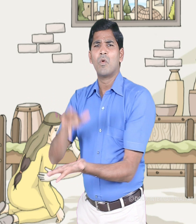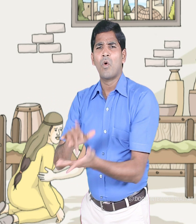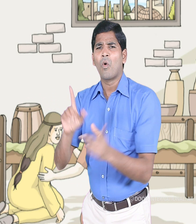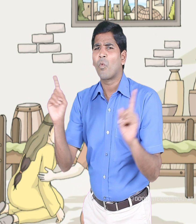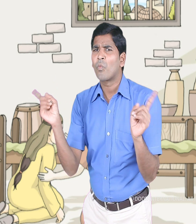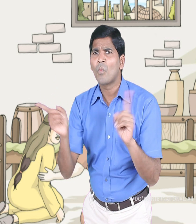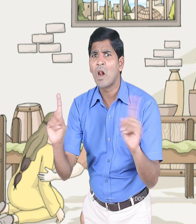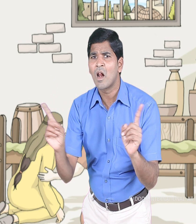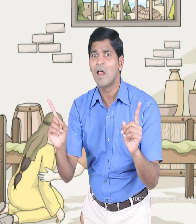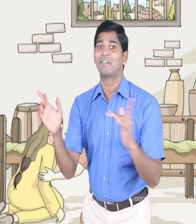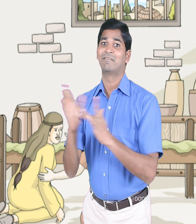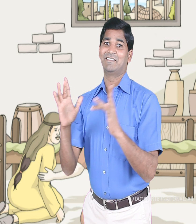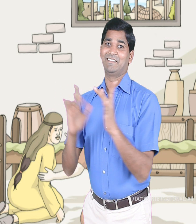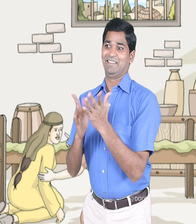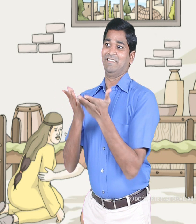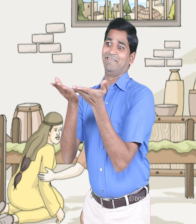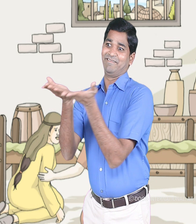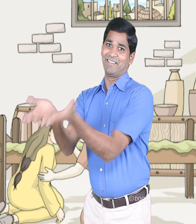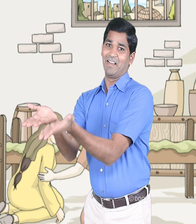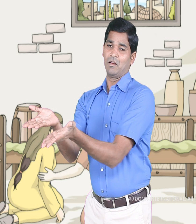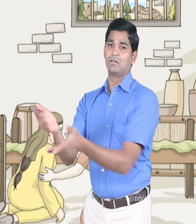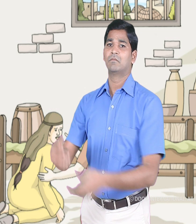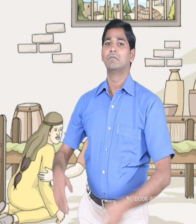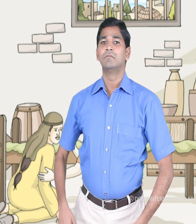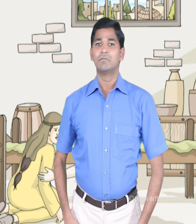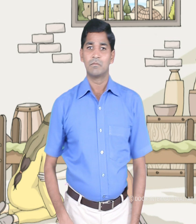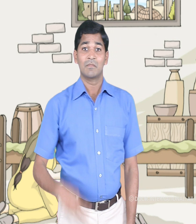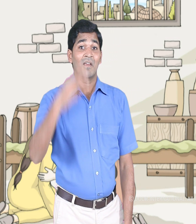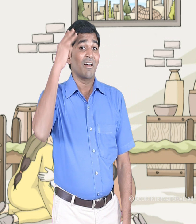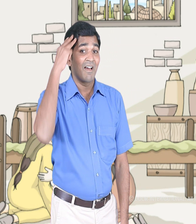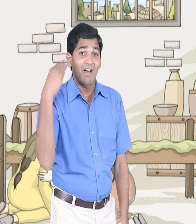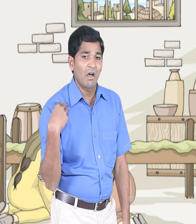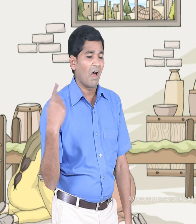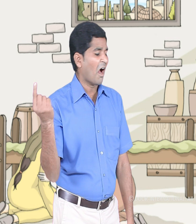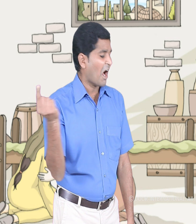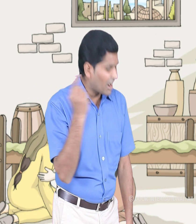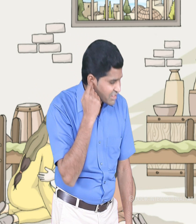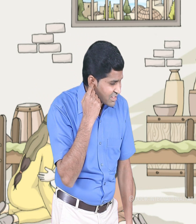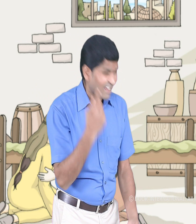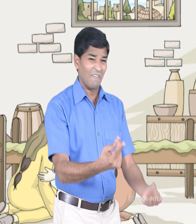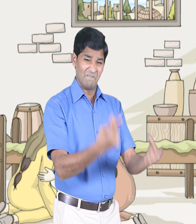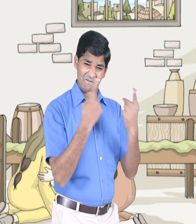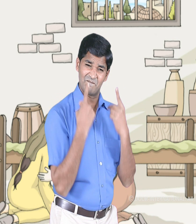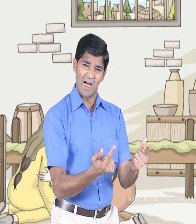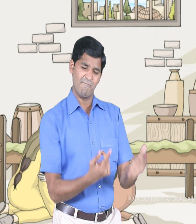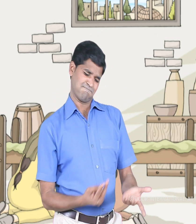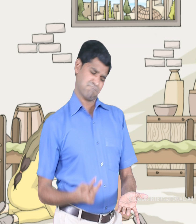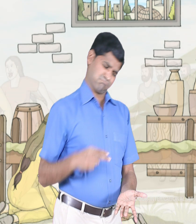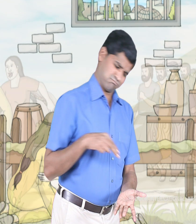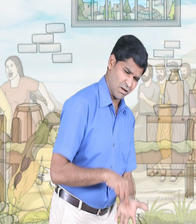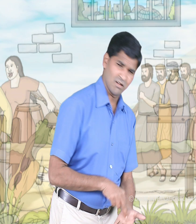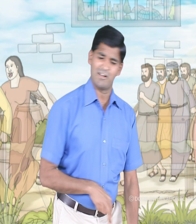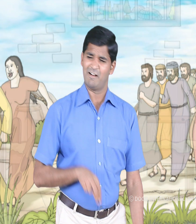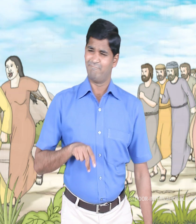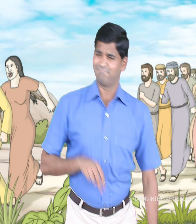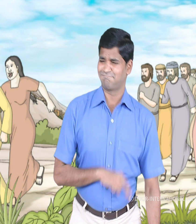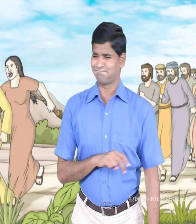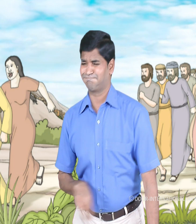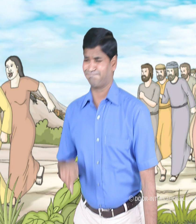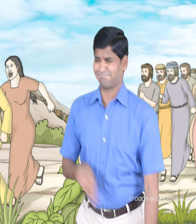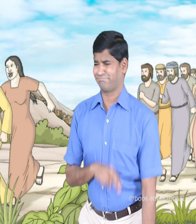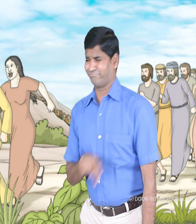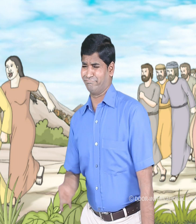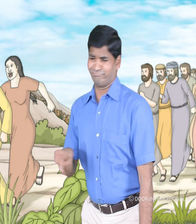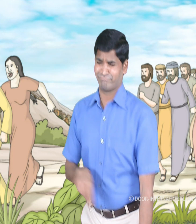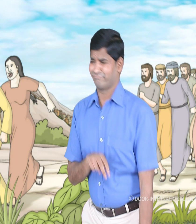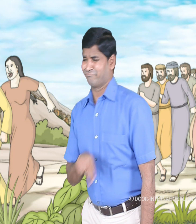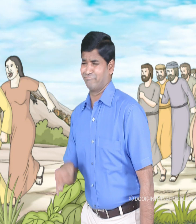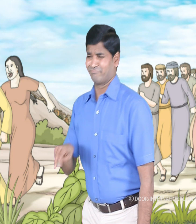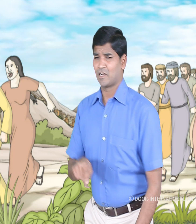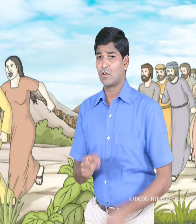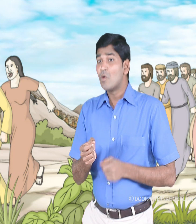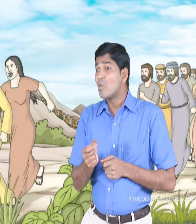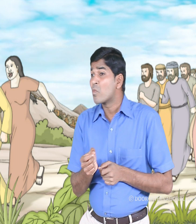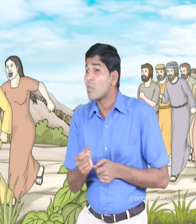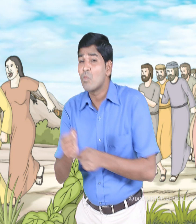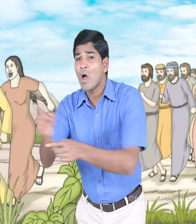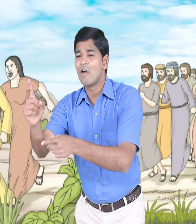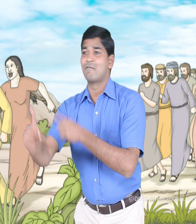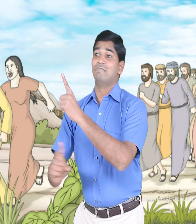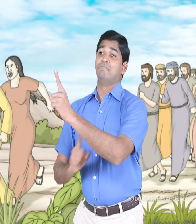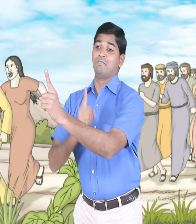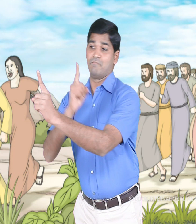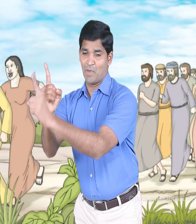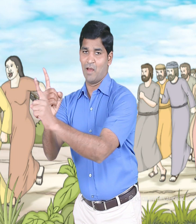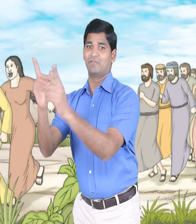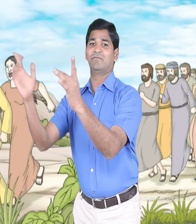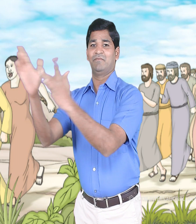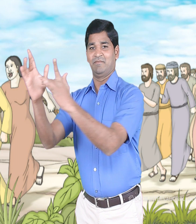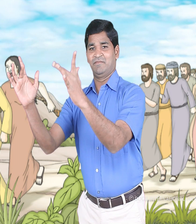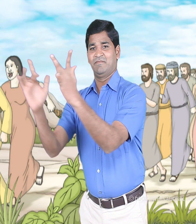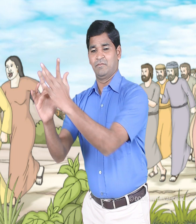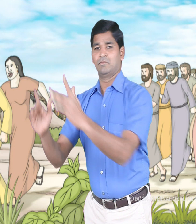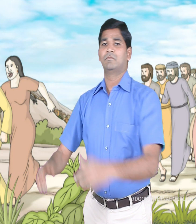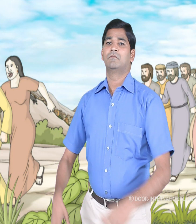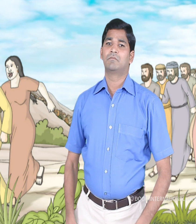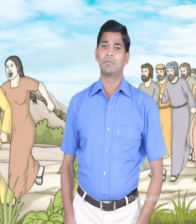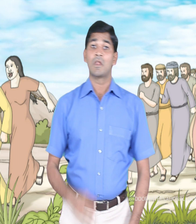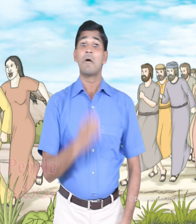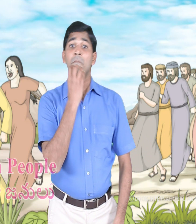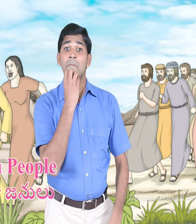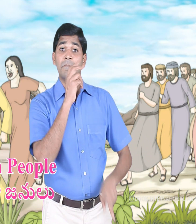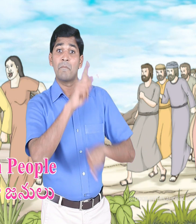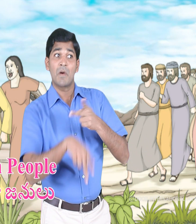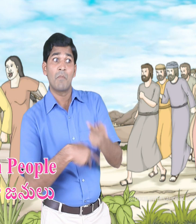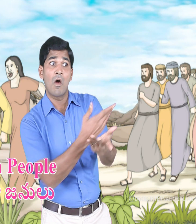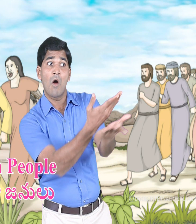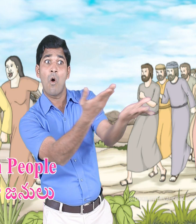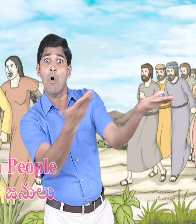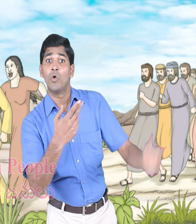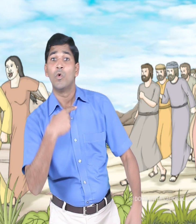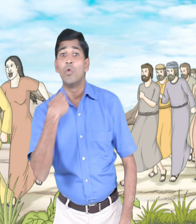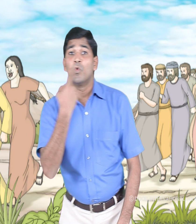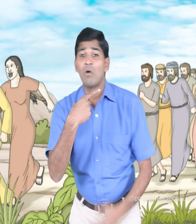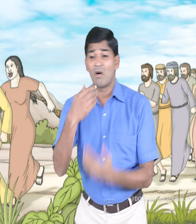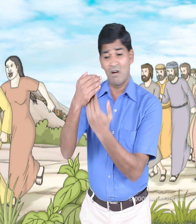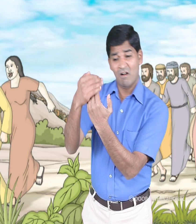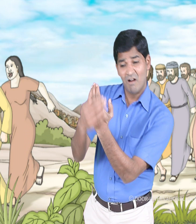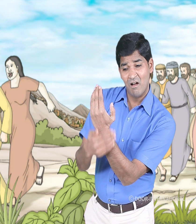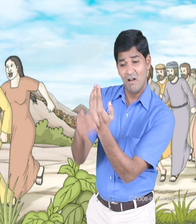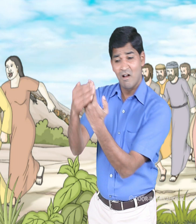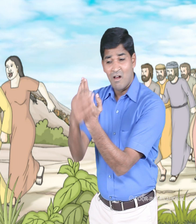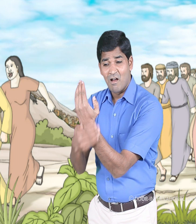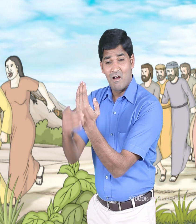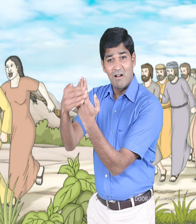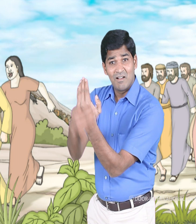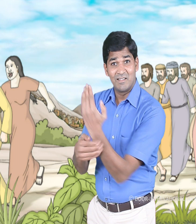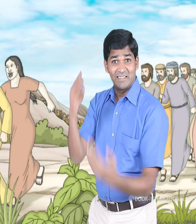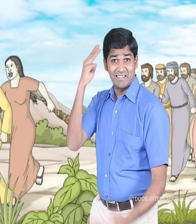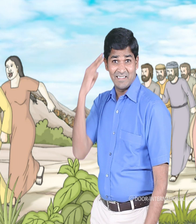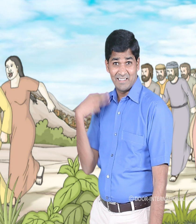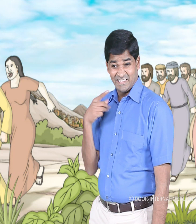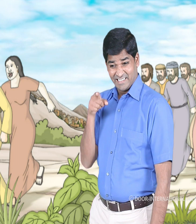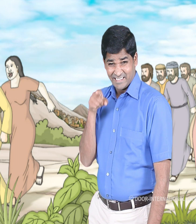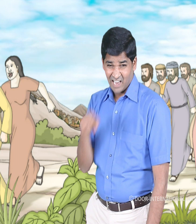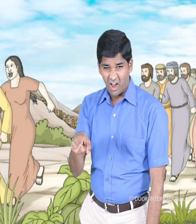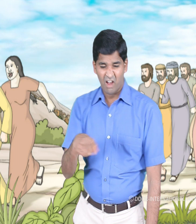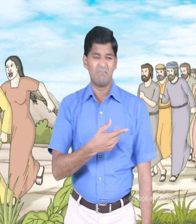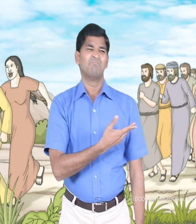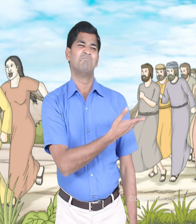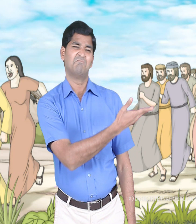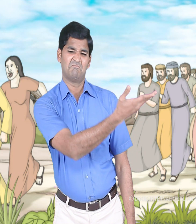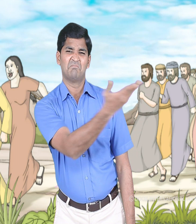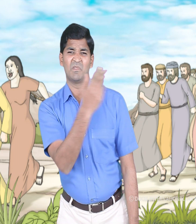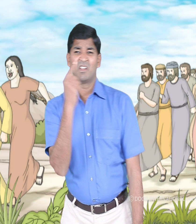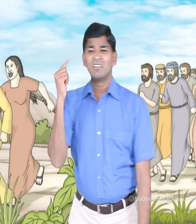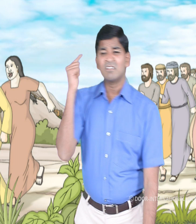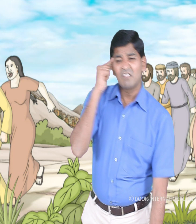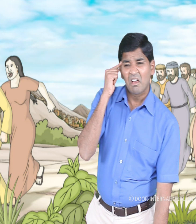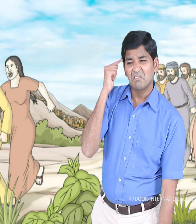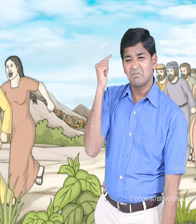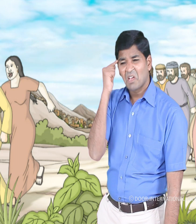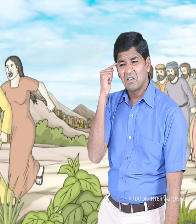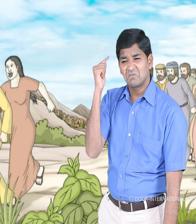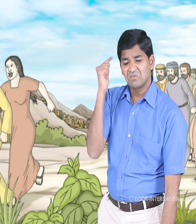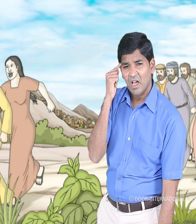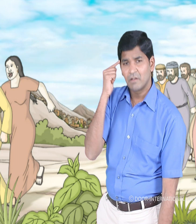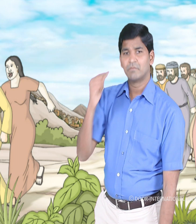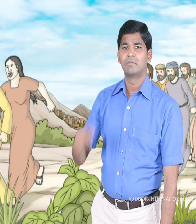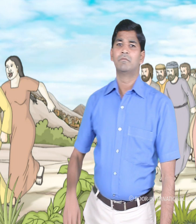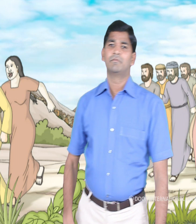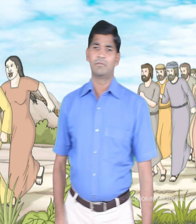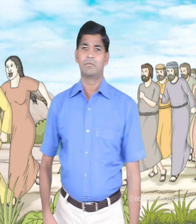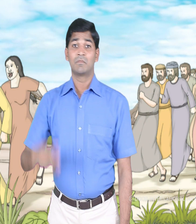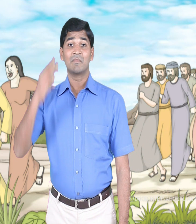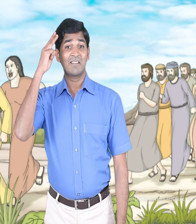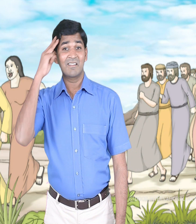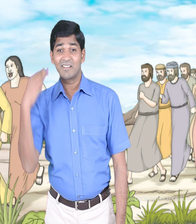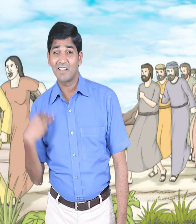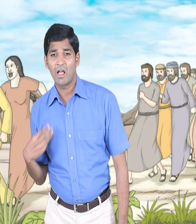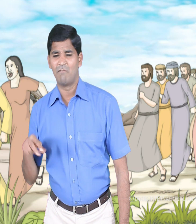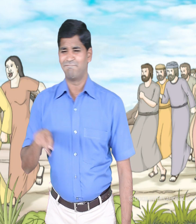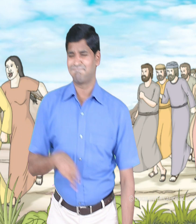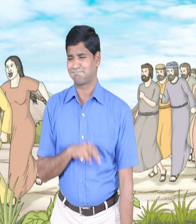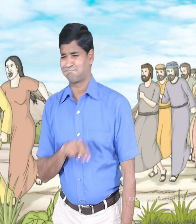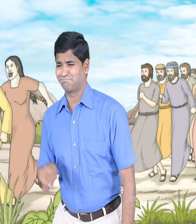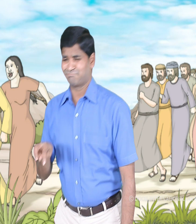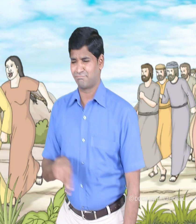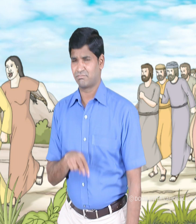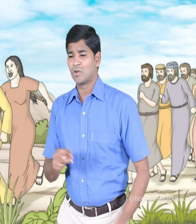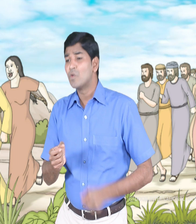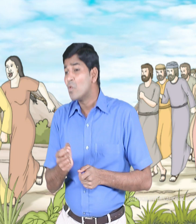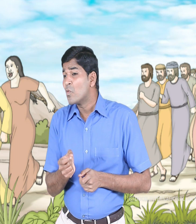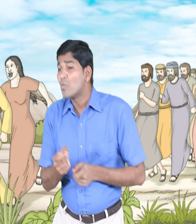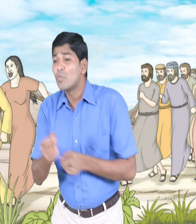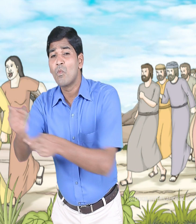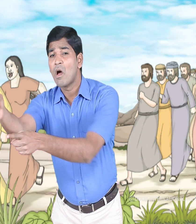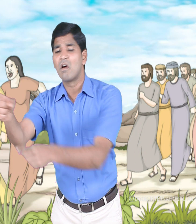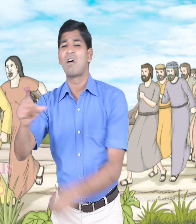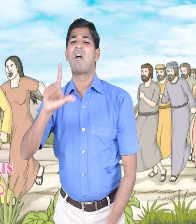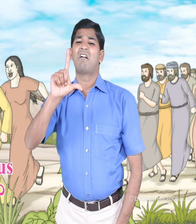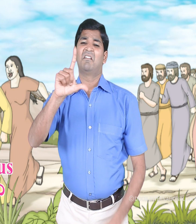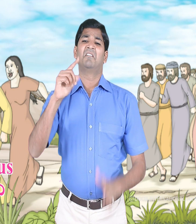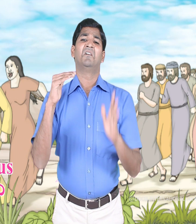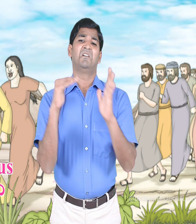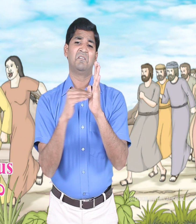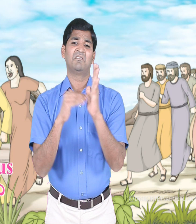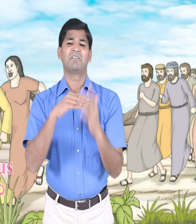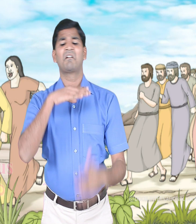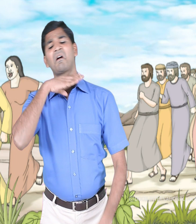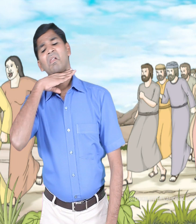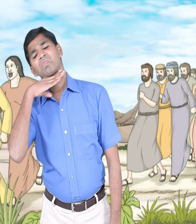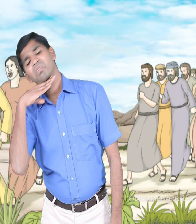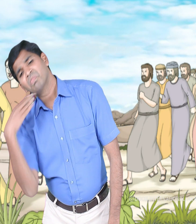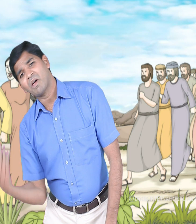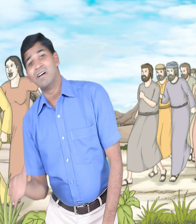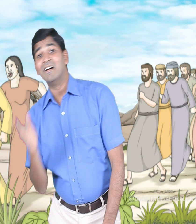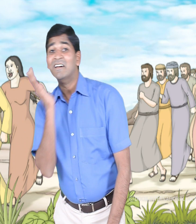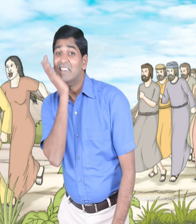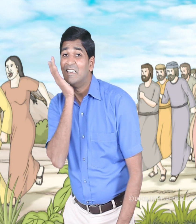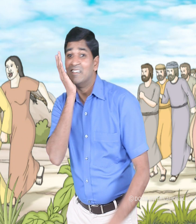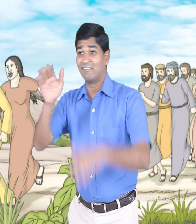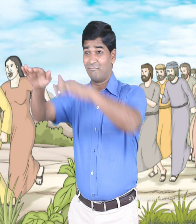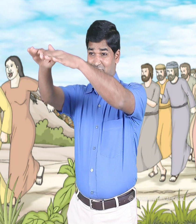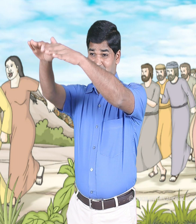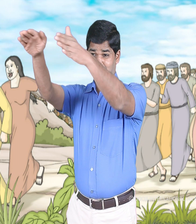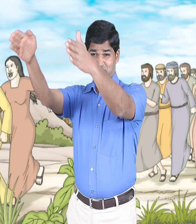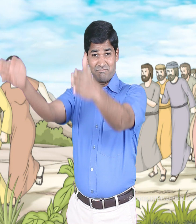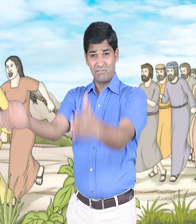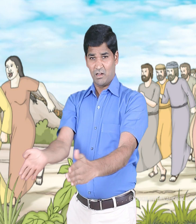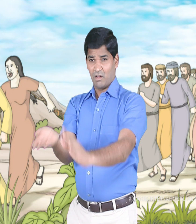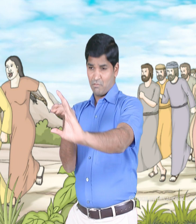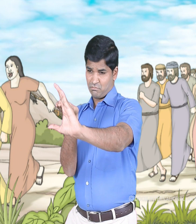Now Jesus had not yet entered the village, but was still at the place where Martha had met Him.